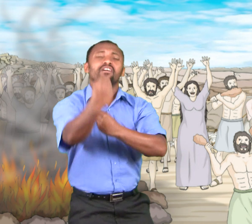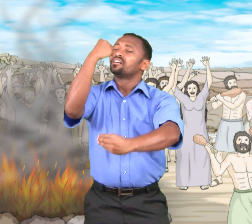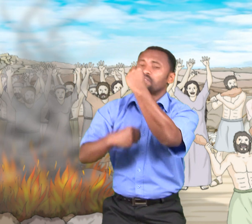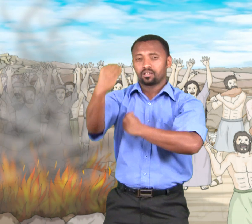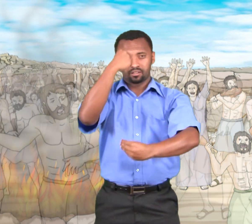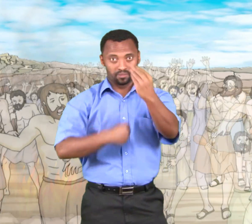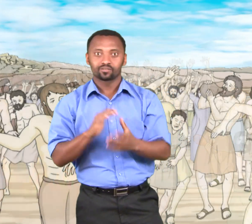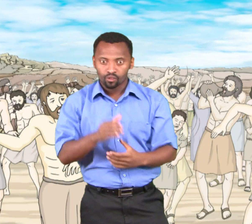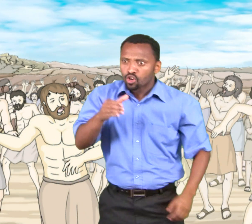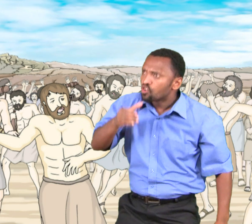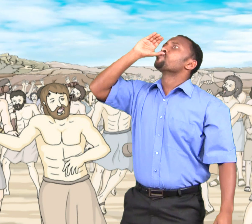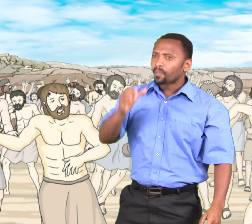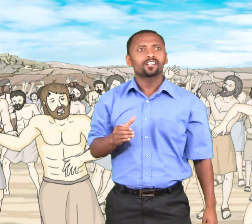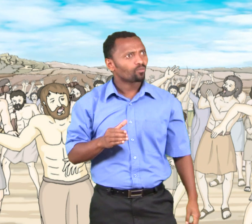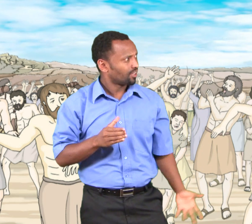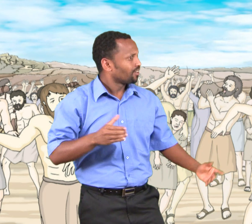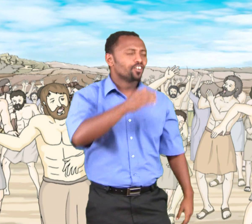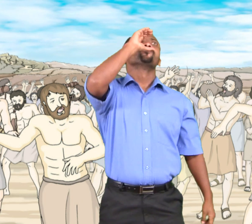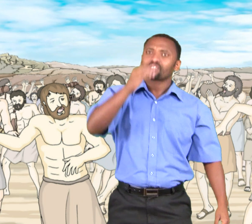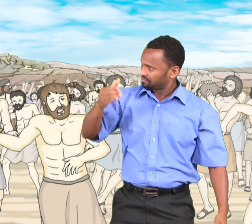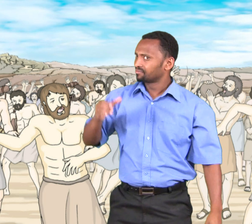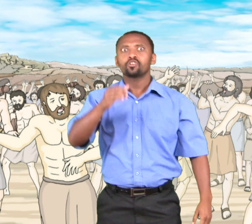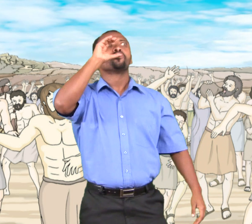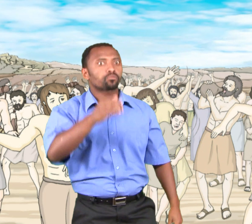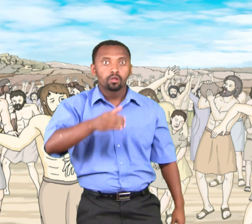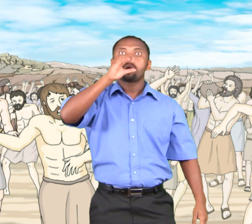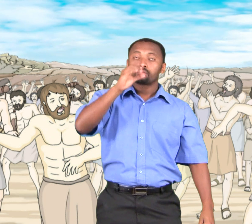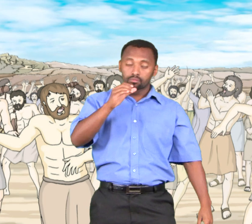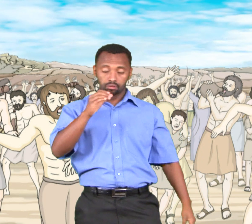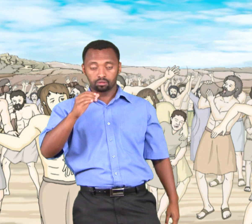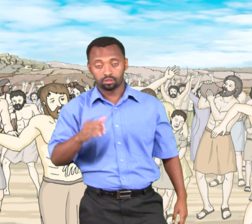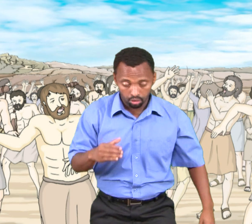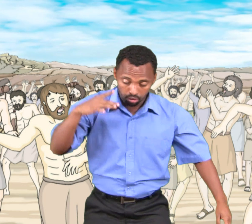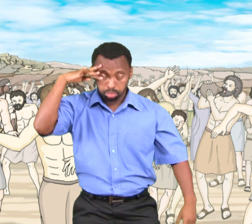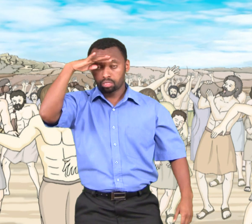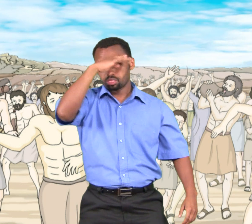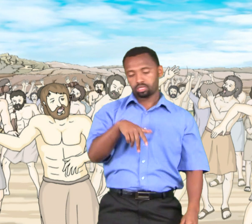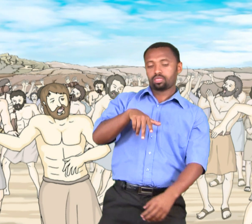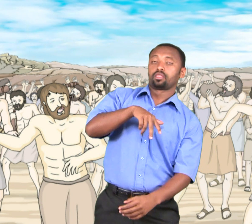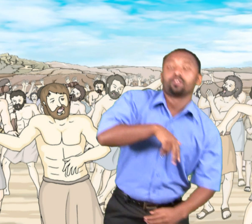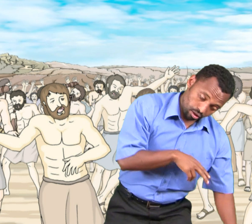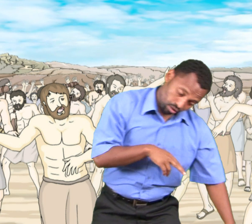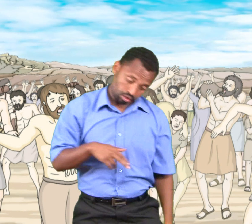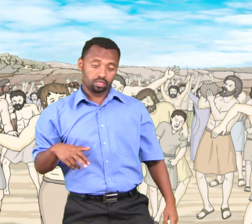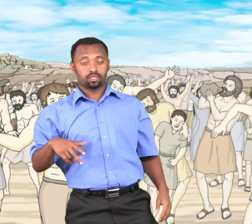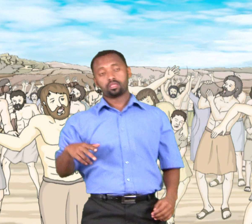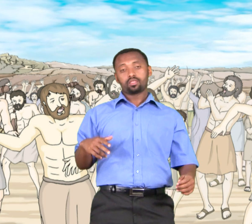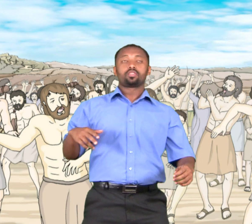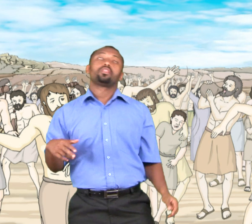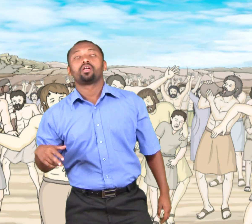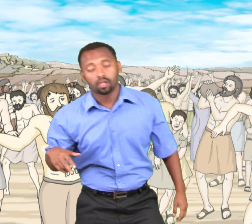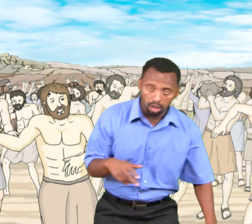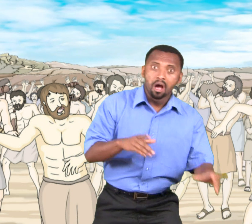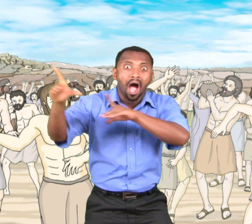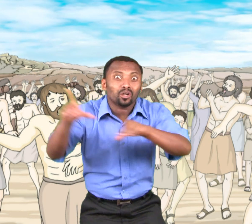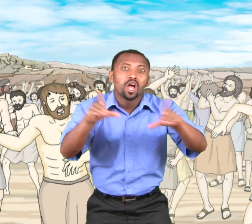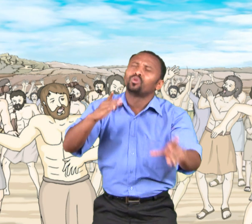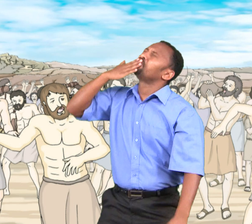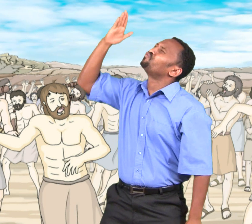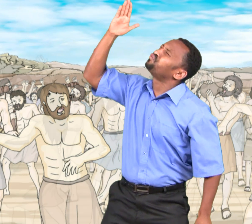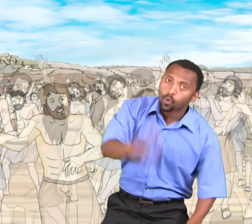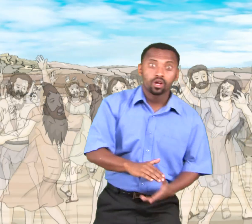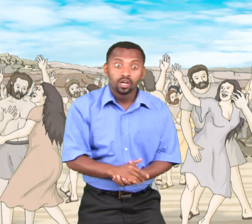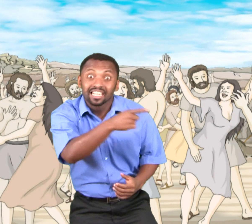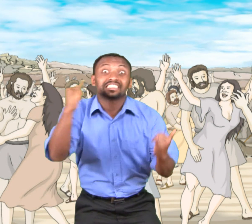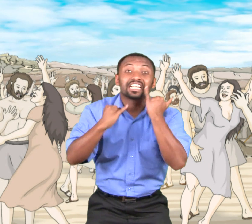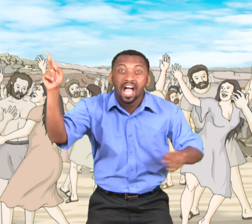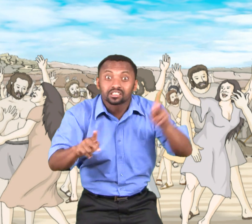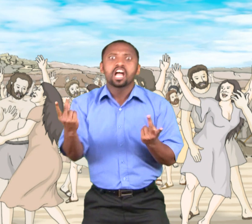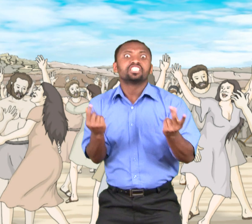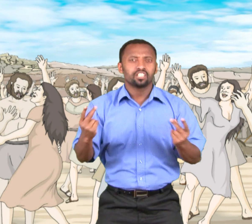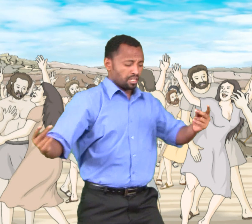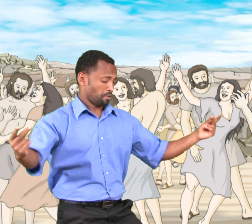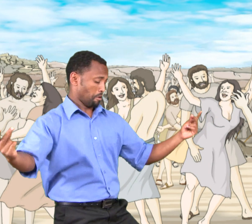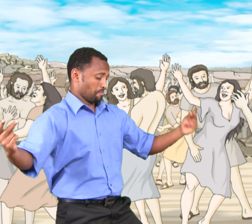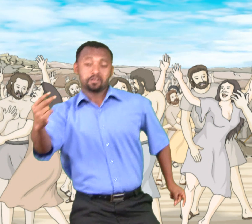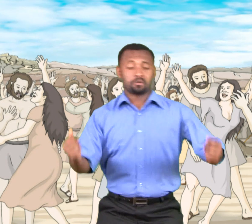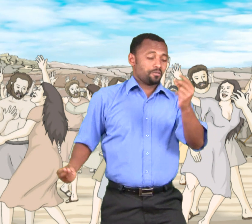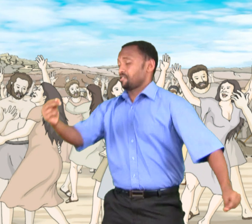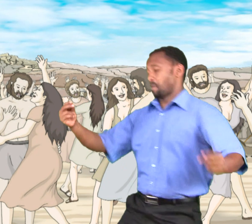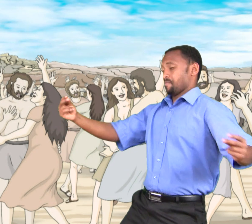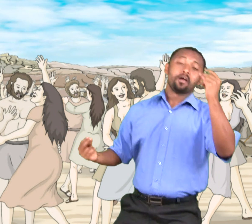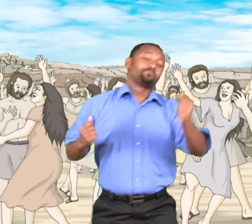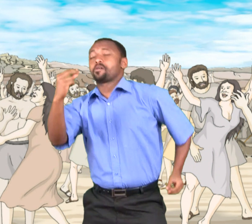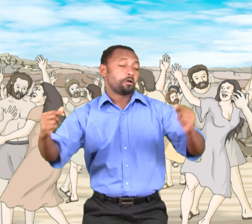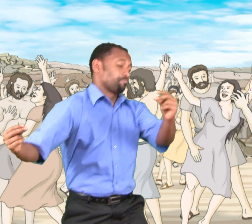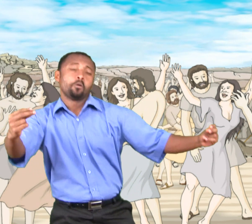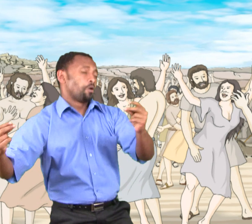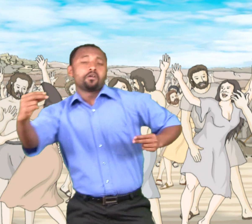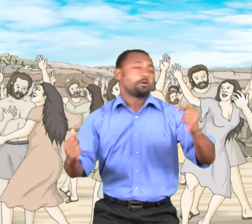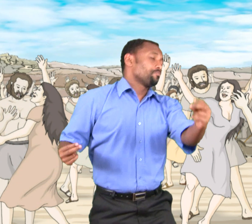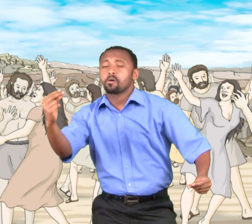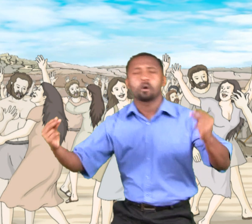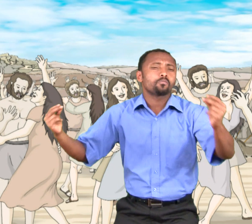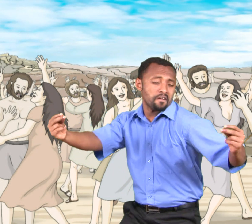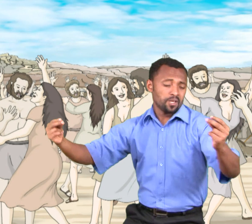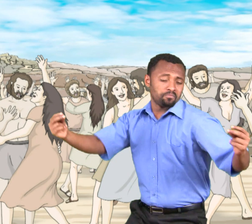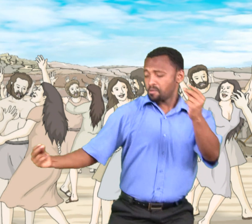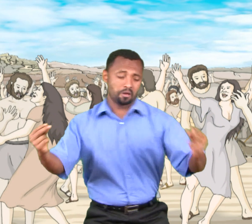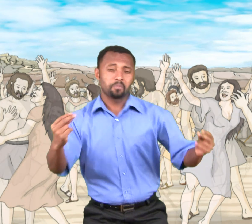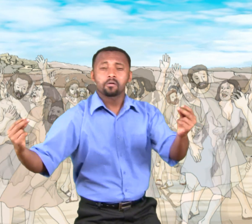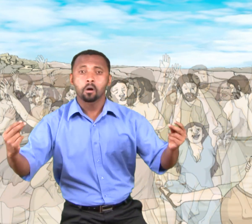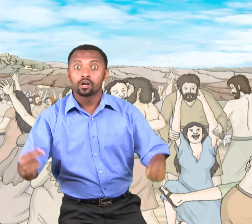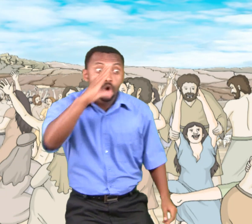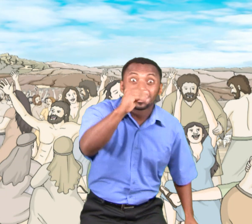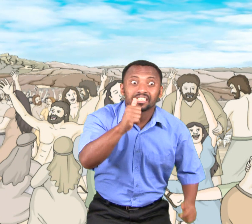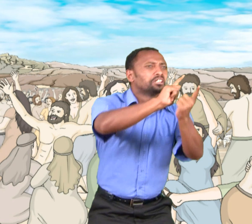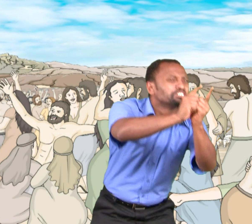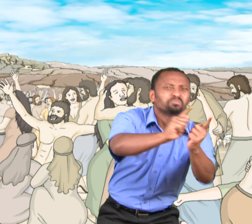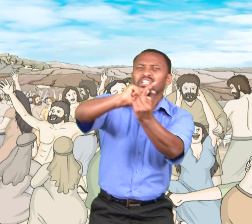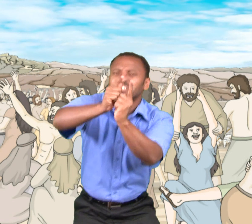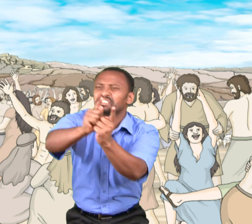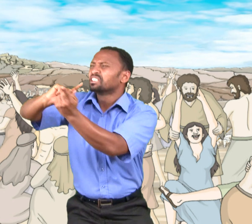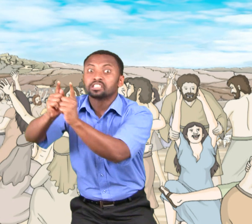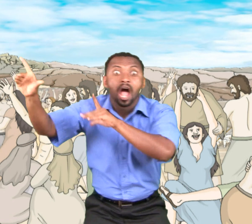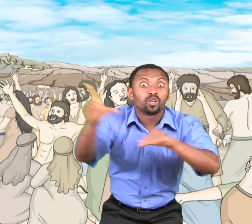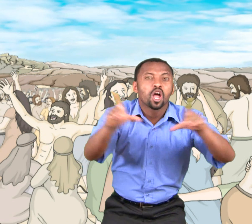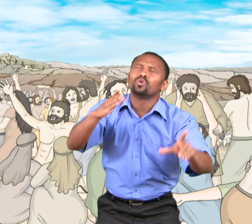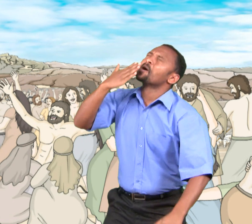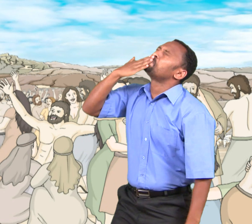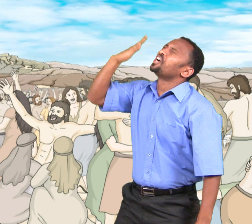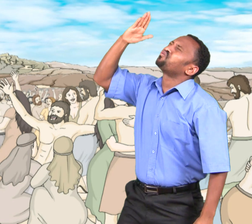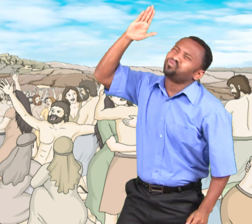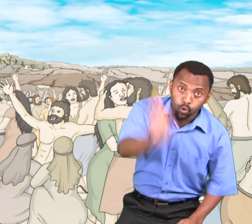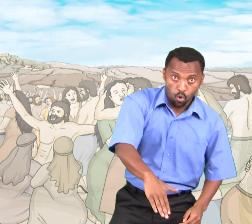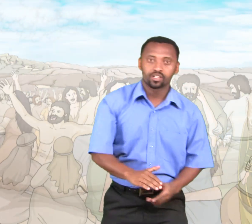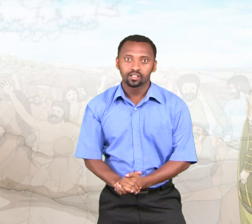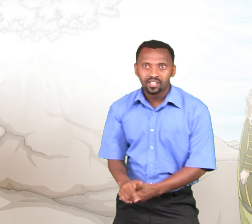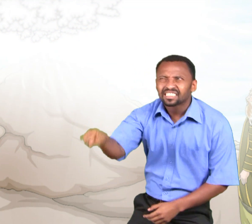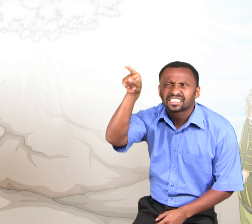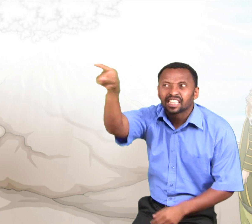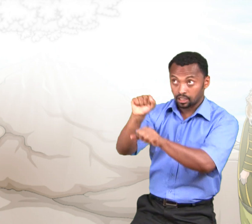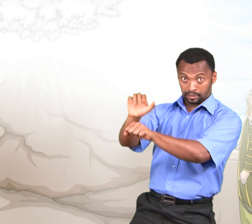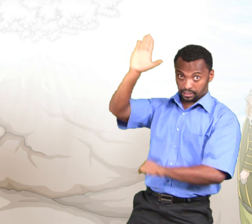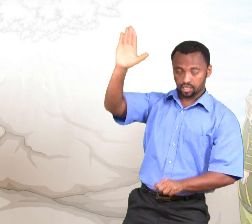And the people sat down to eat and drink, and got up to indulge in revelry.